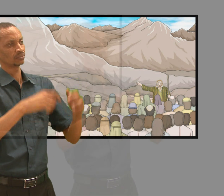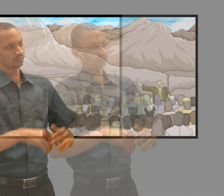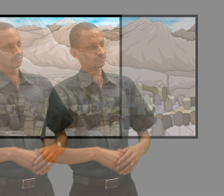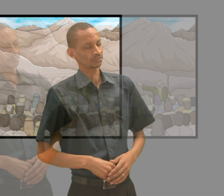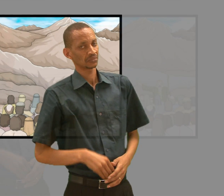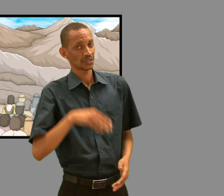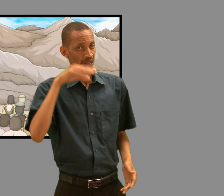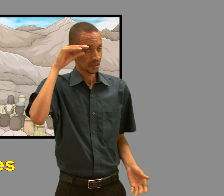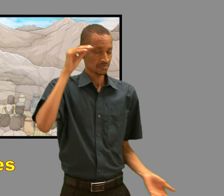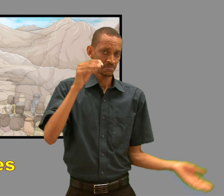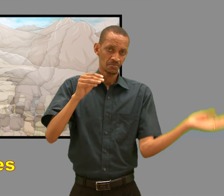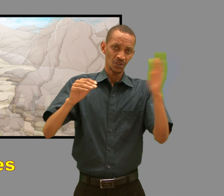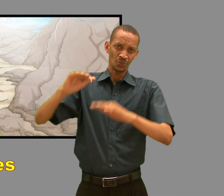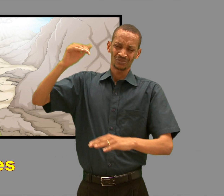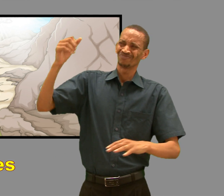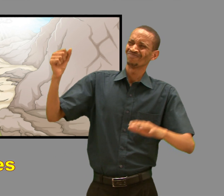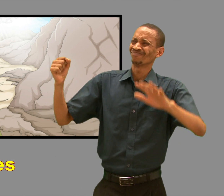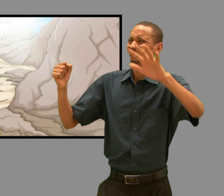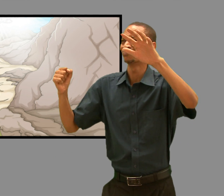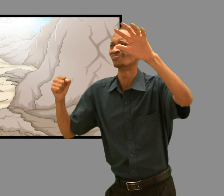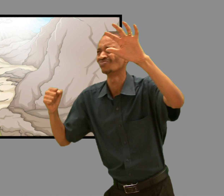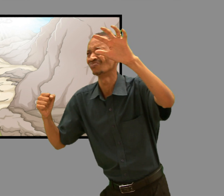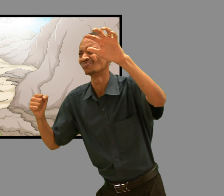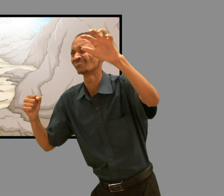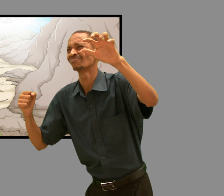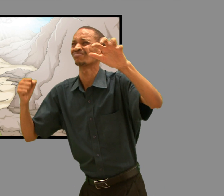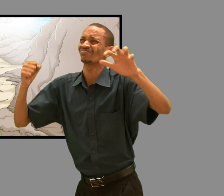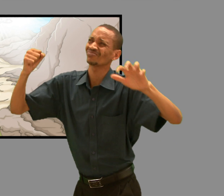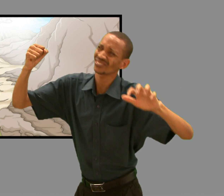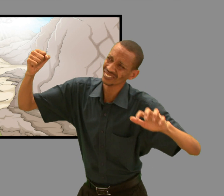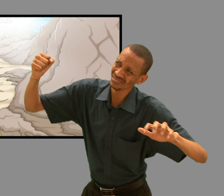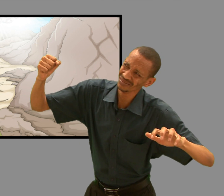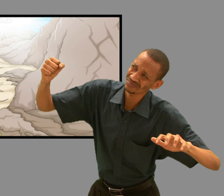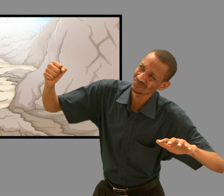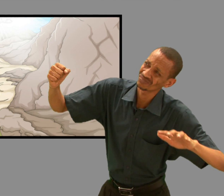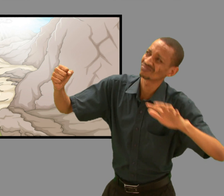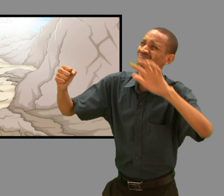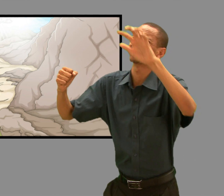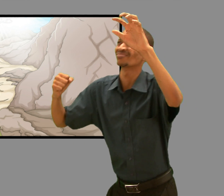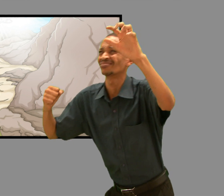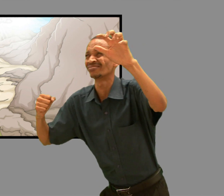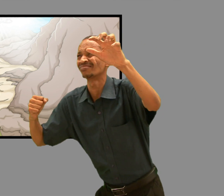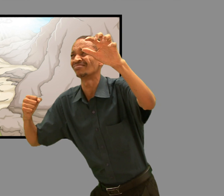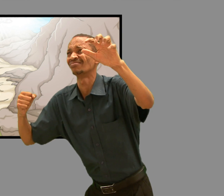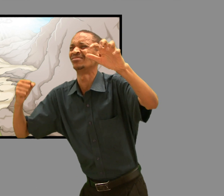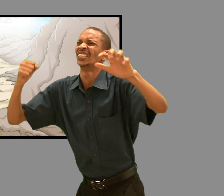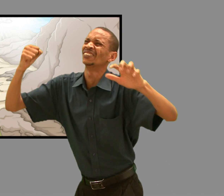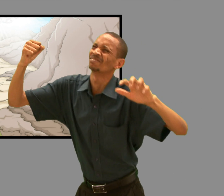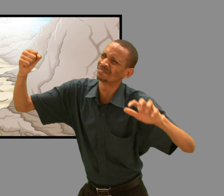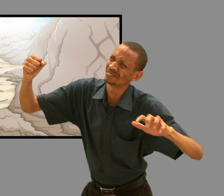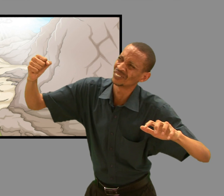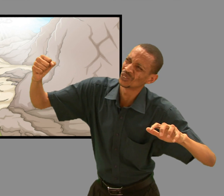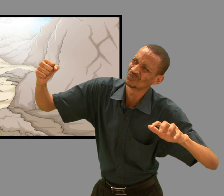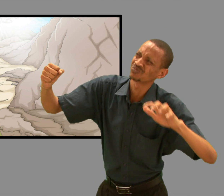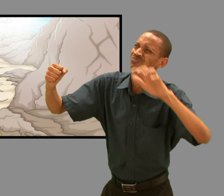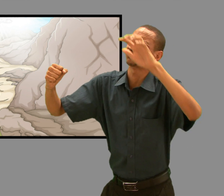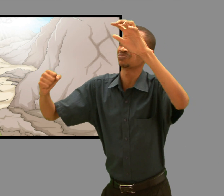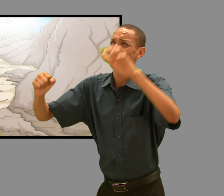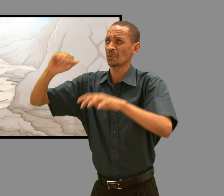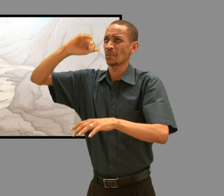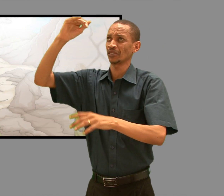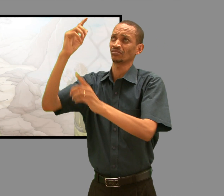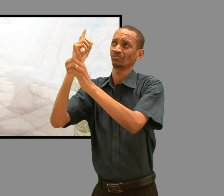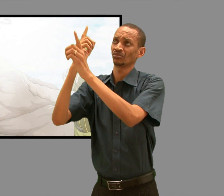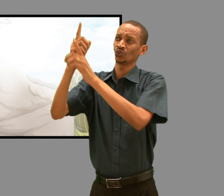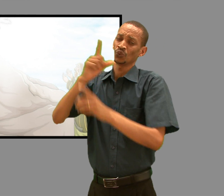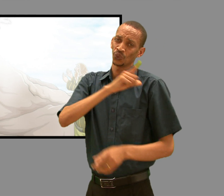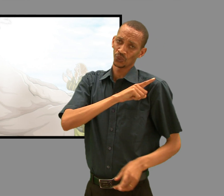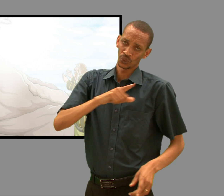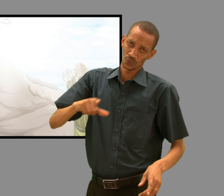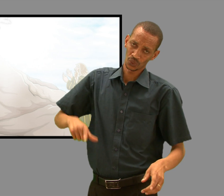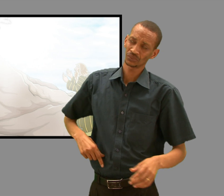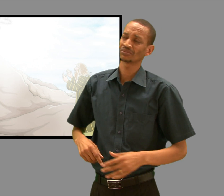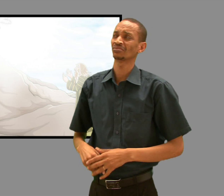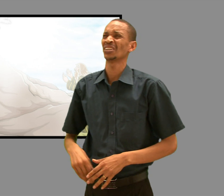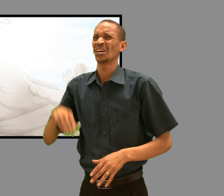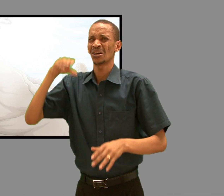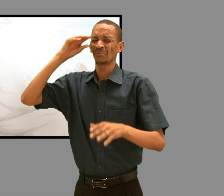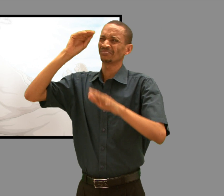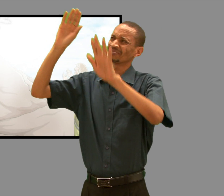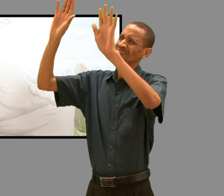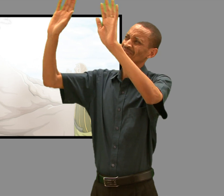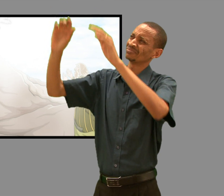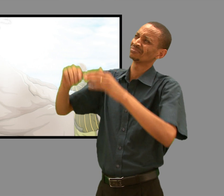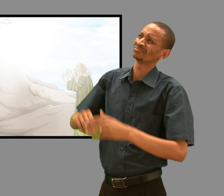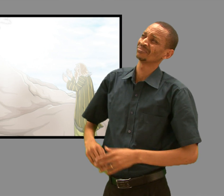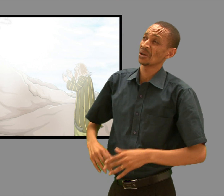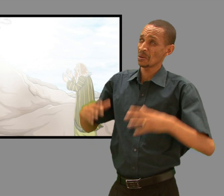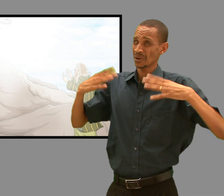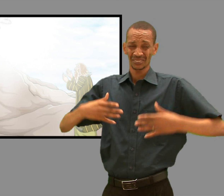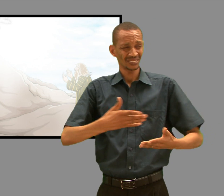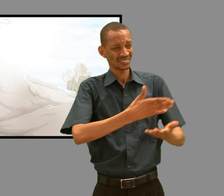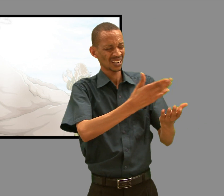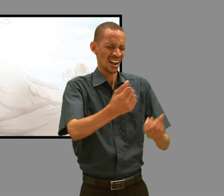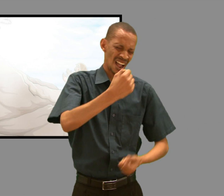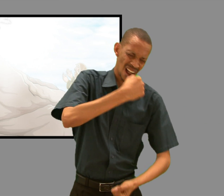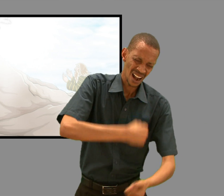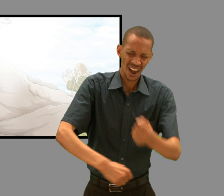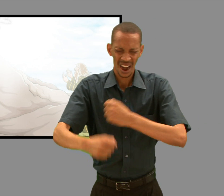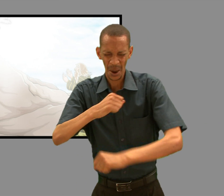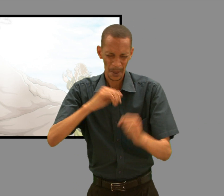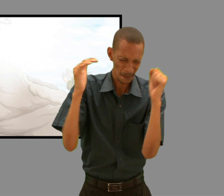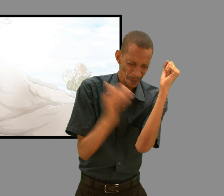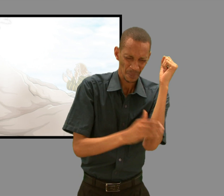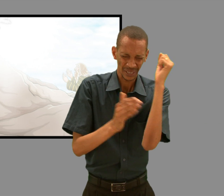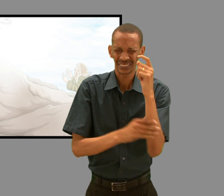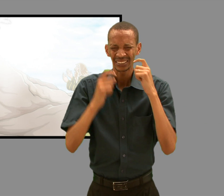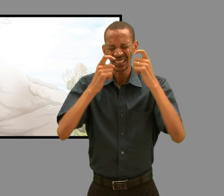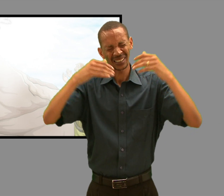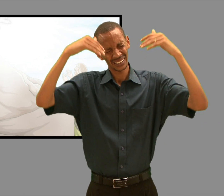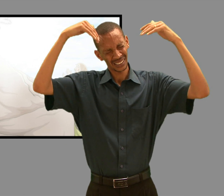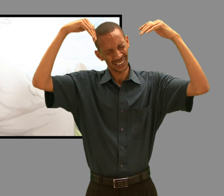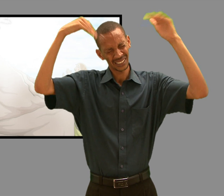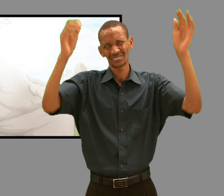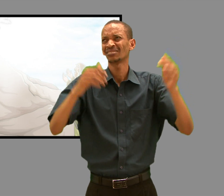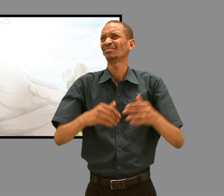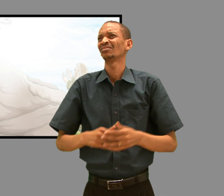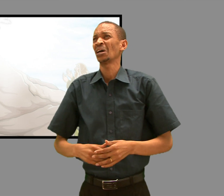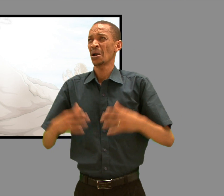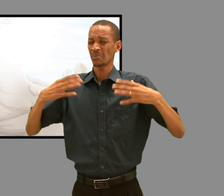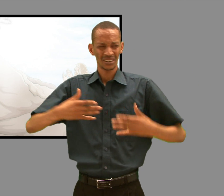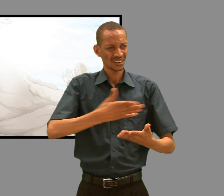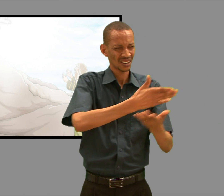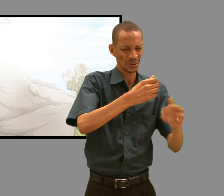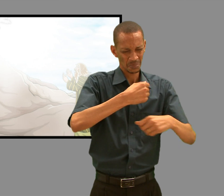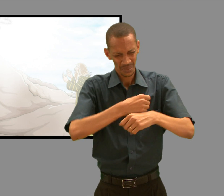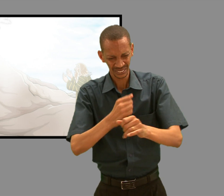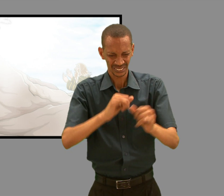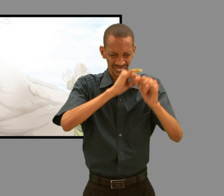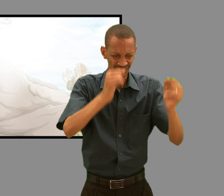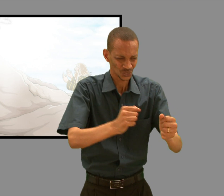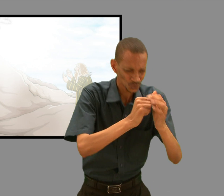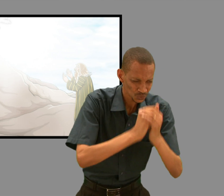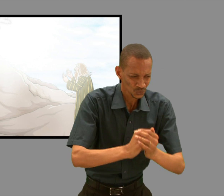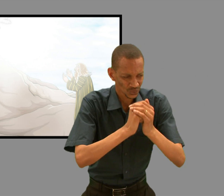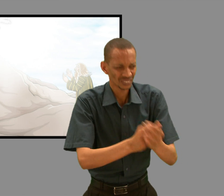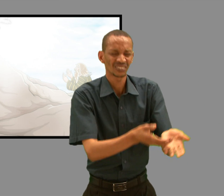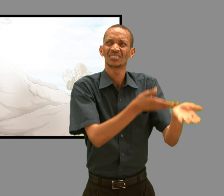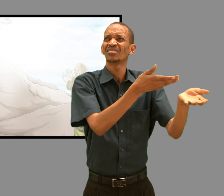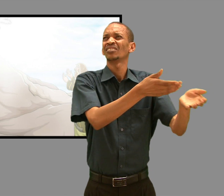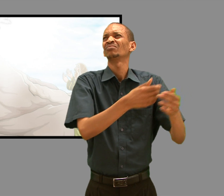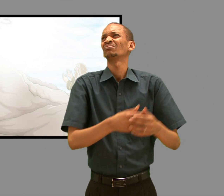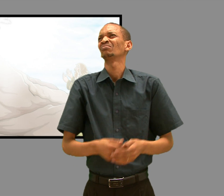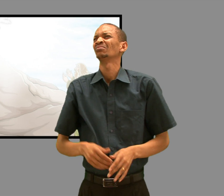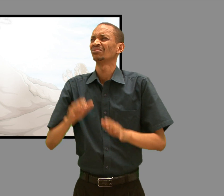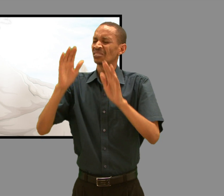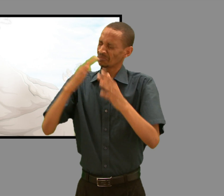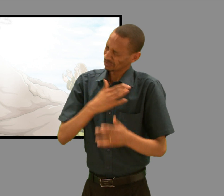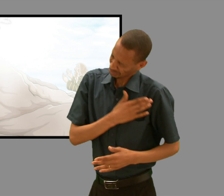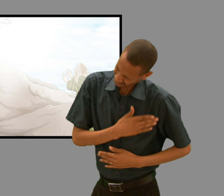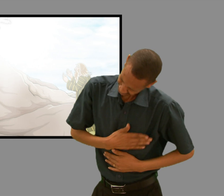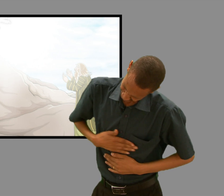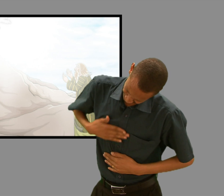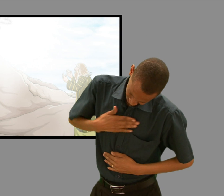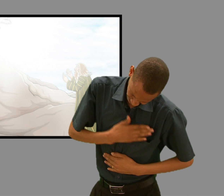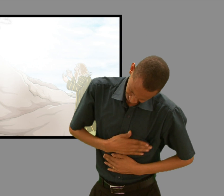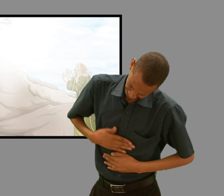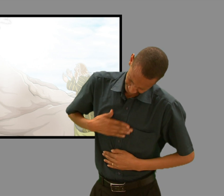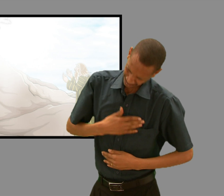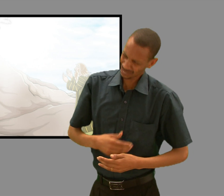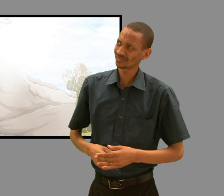So Moses returned to the LORD and said, “Oh, what a great sin these people have committed! They have made gods of gold for themselves.